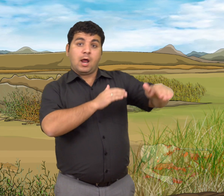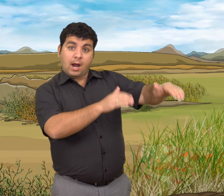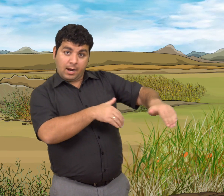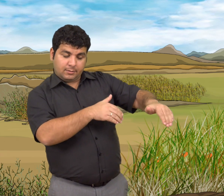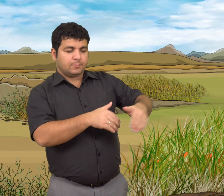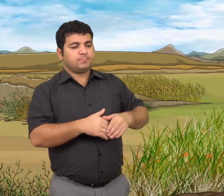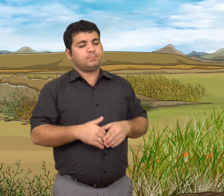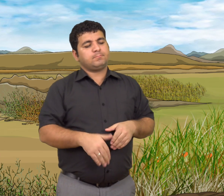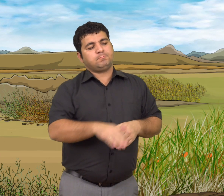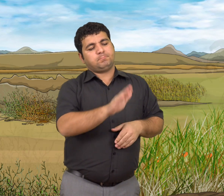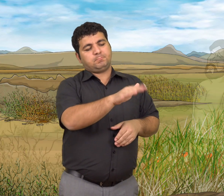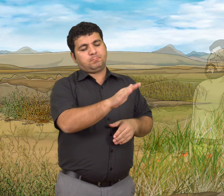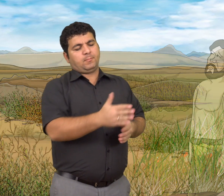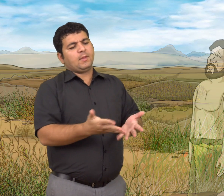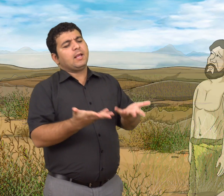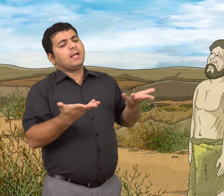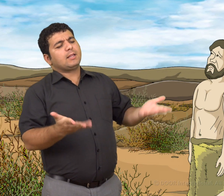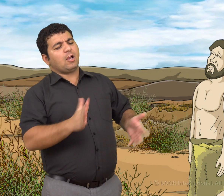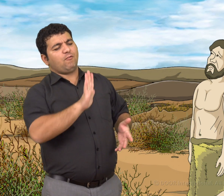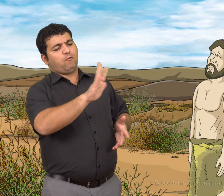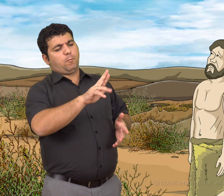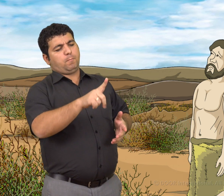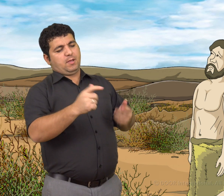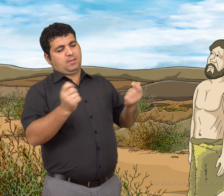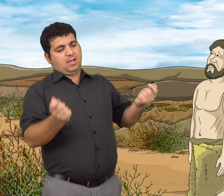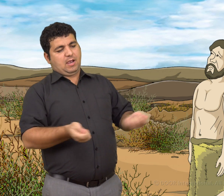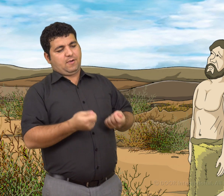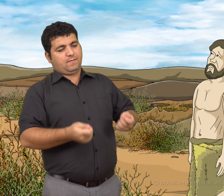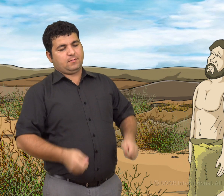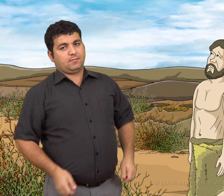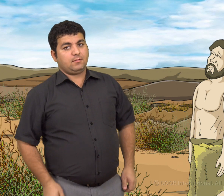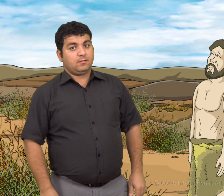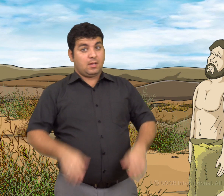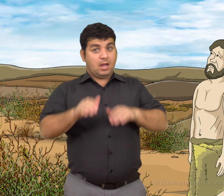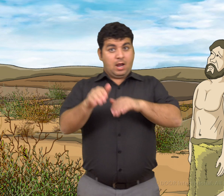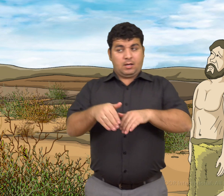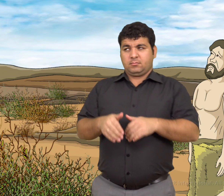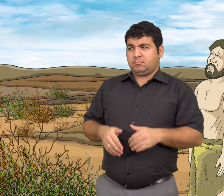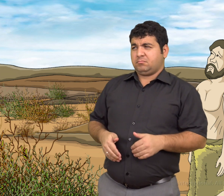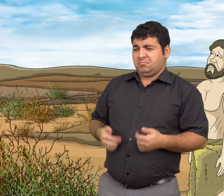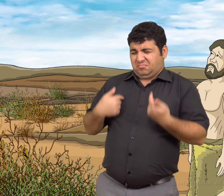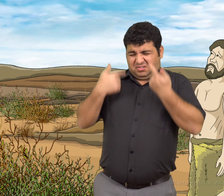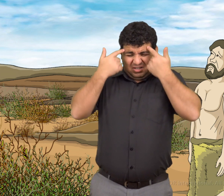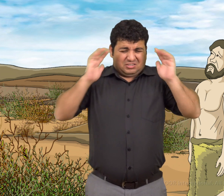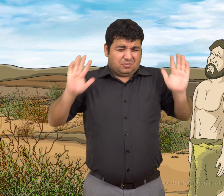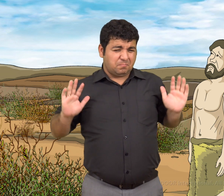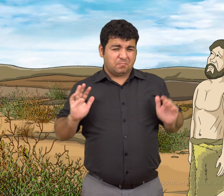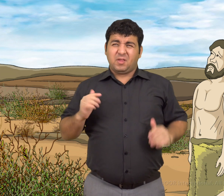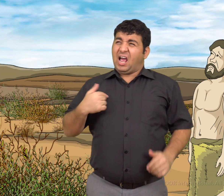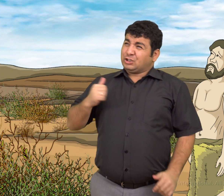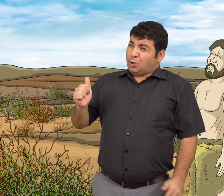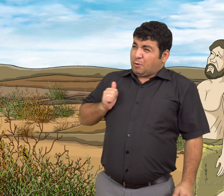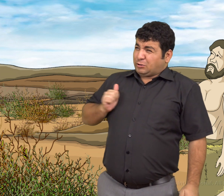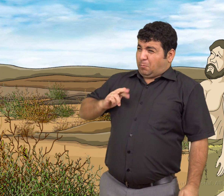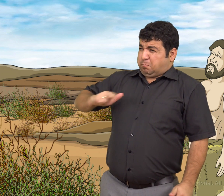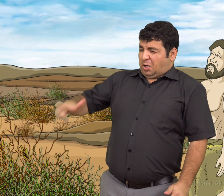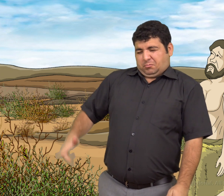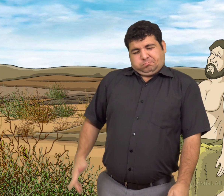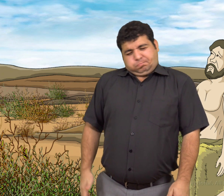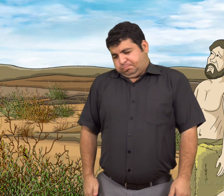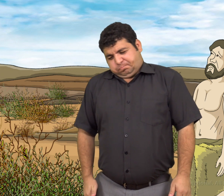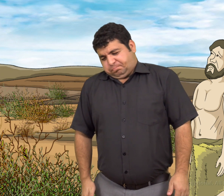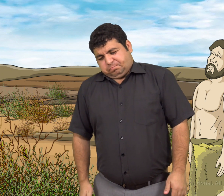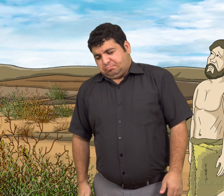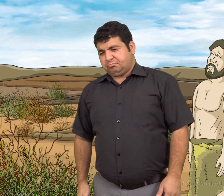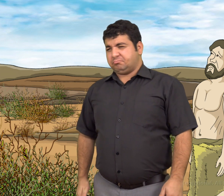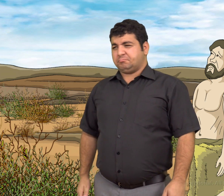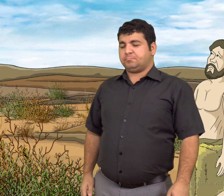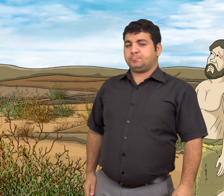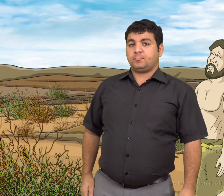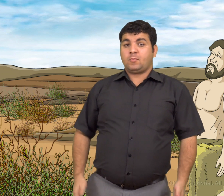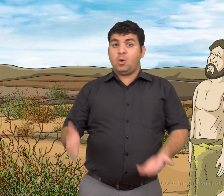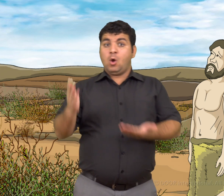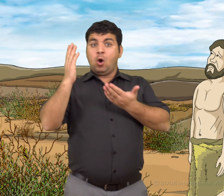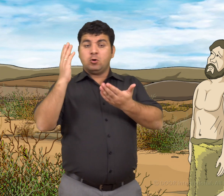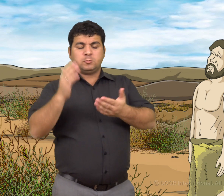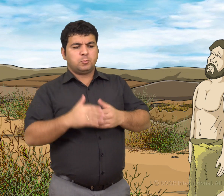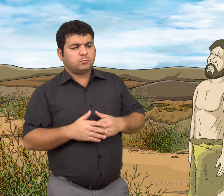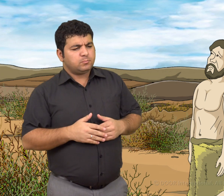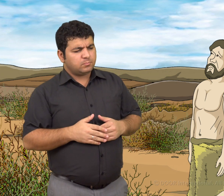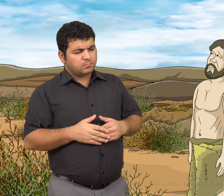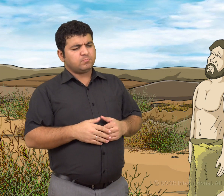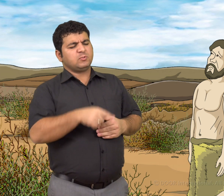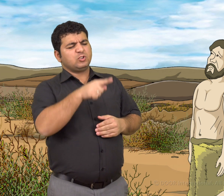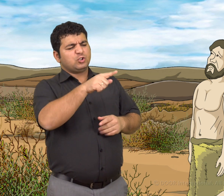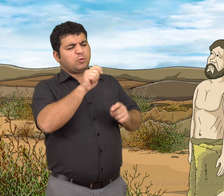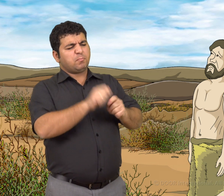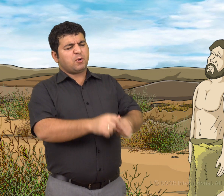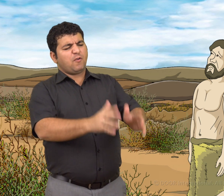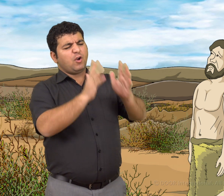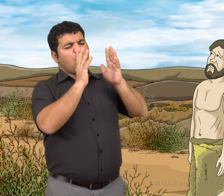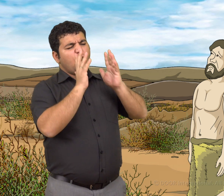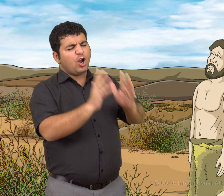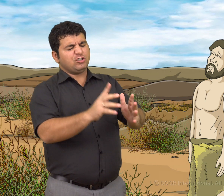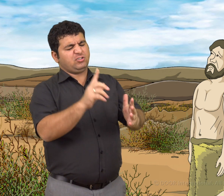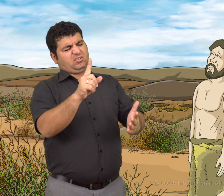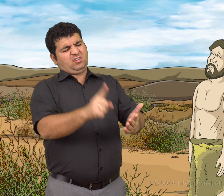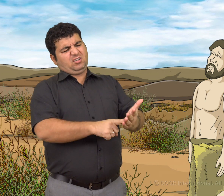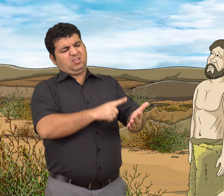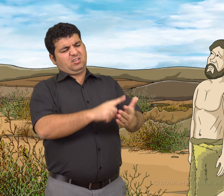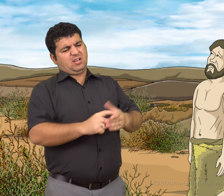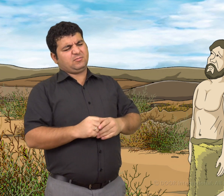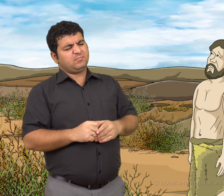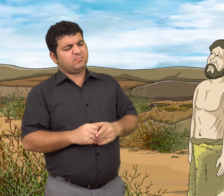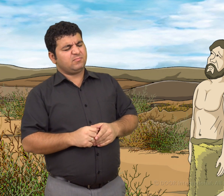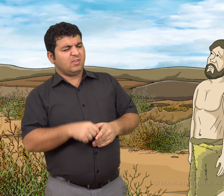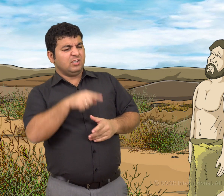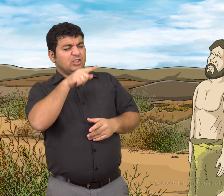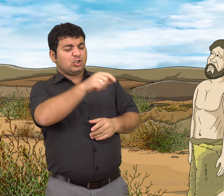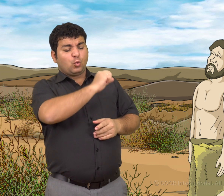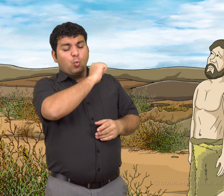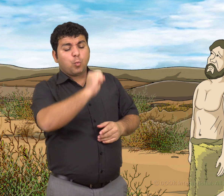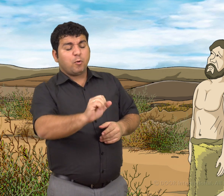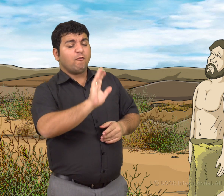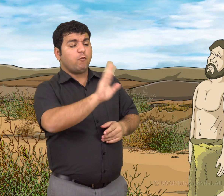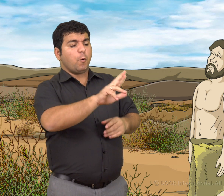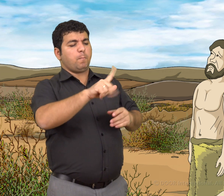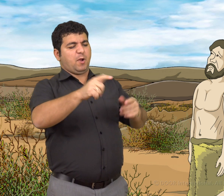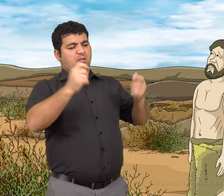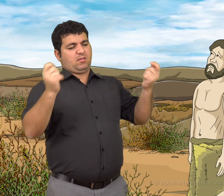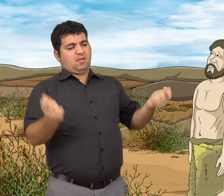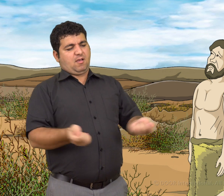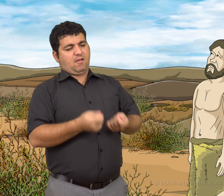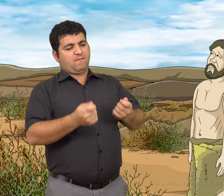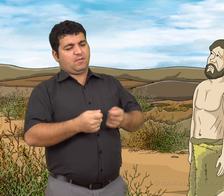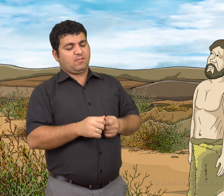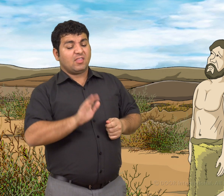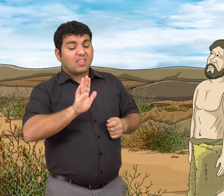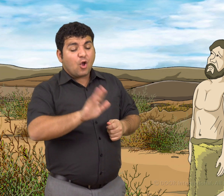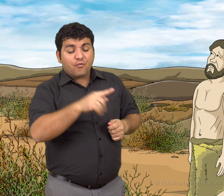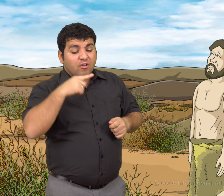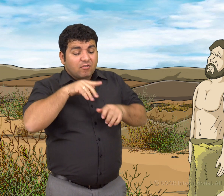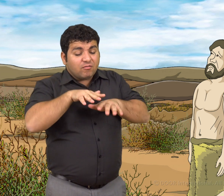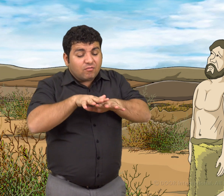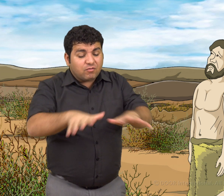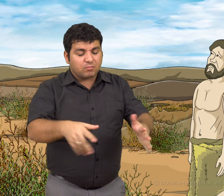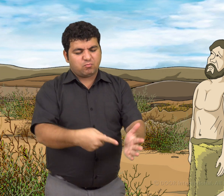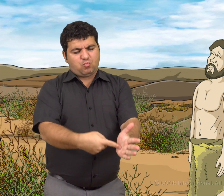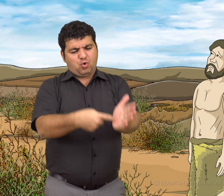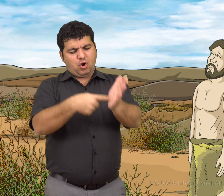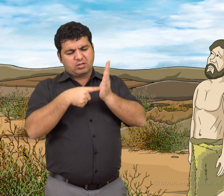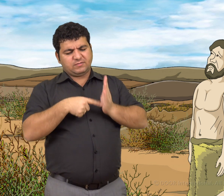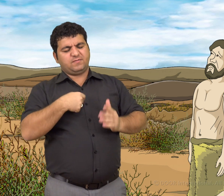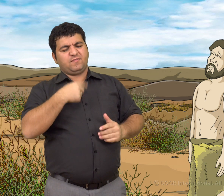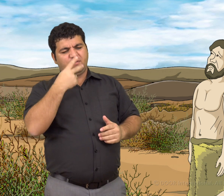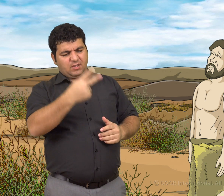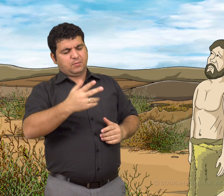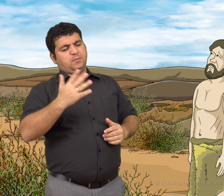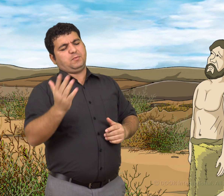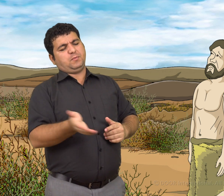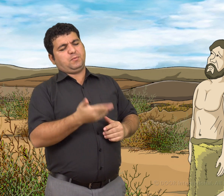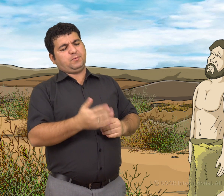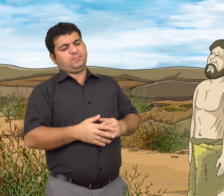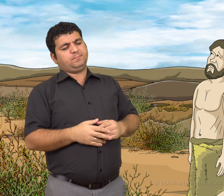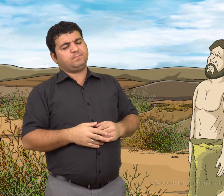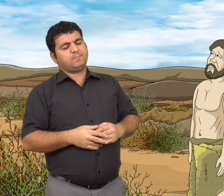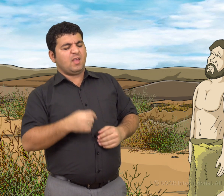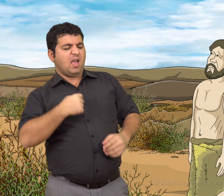And the LORD said to Cain, “Where is your brother Abel?” “I do not know!” he answered. “Am I my brother’s keeper?” “What have you done?” replied the LORD. “The voice of your brother’s blood cries out to Me from the ground.